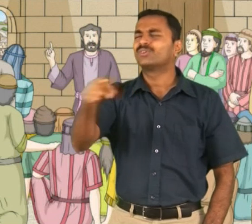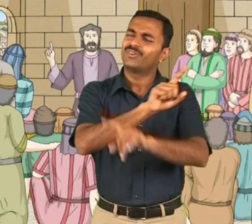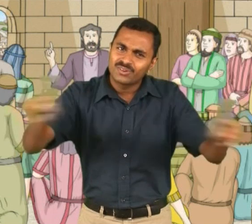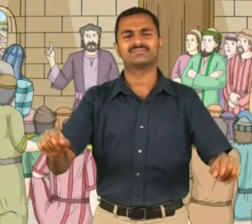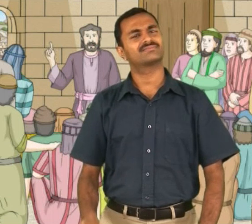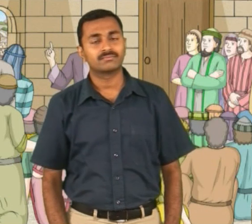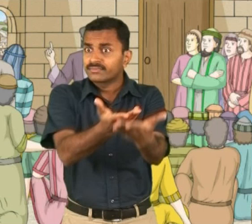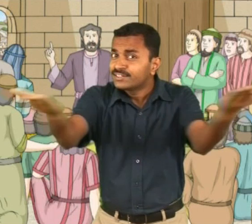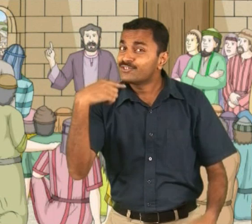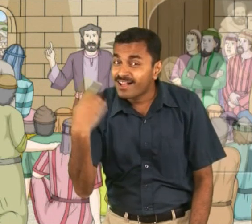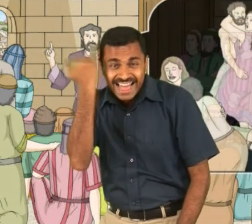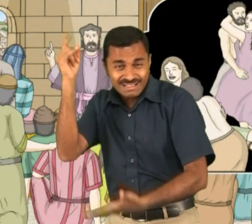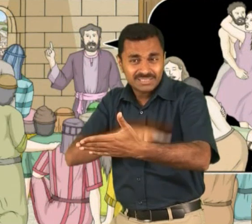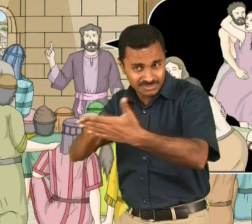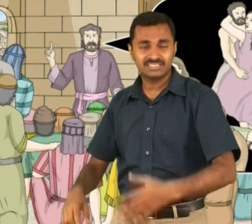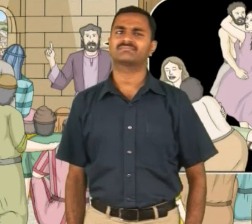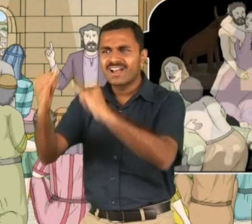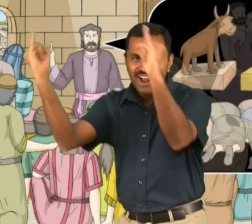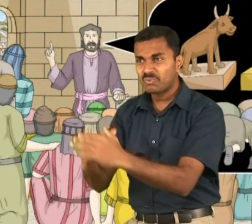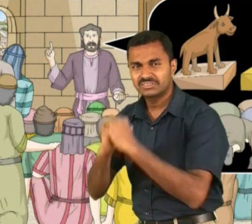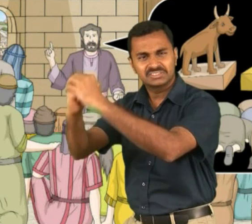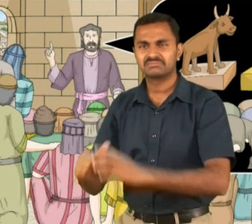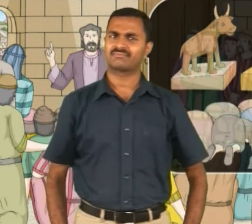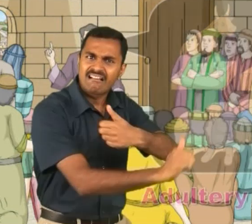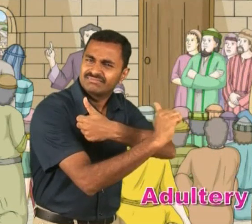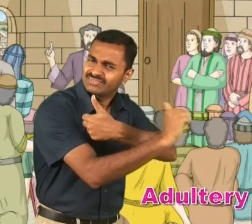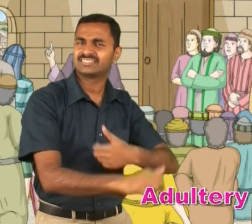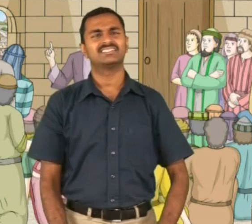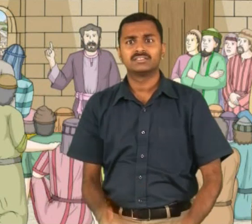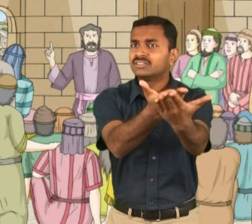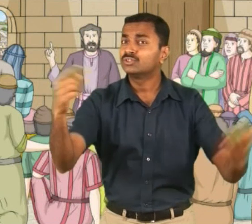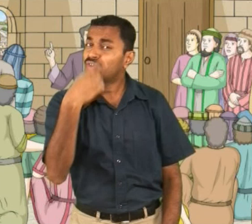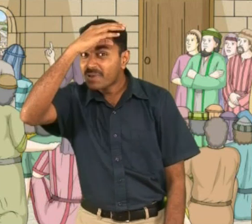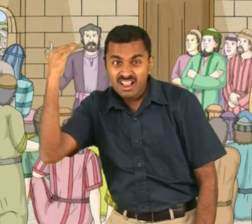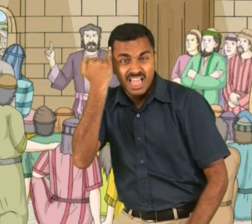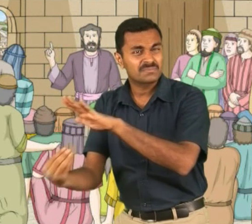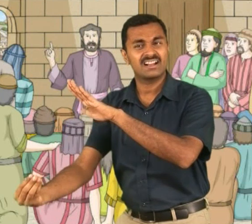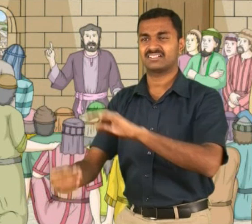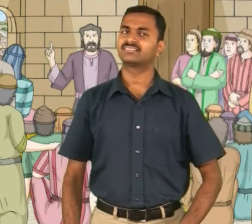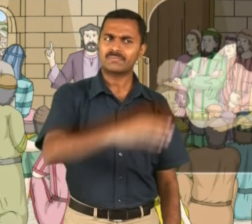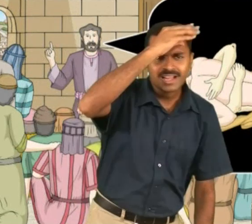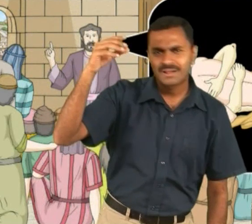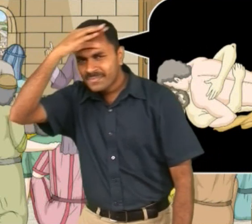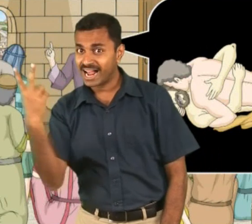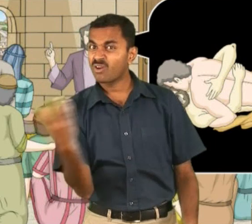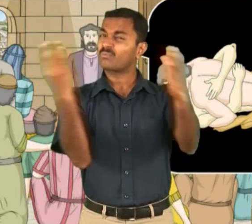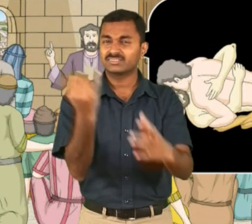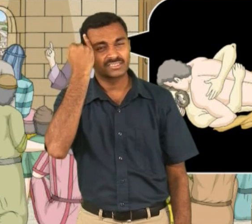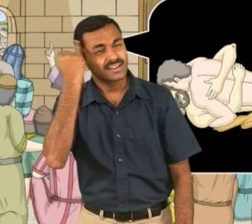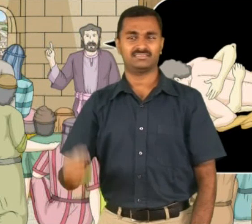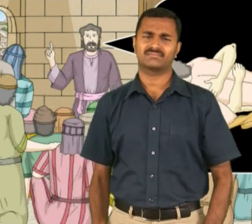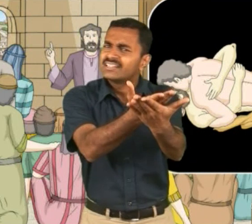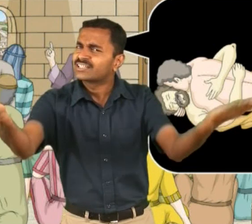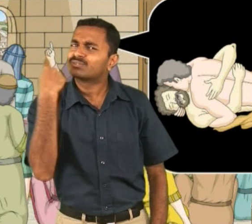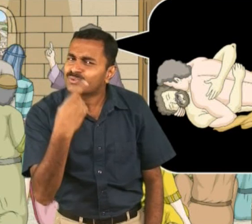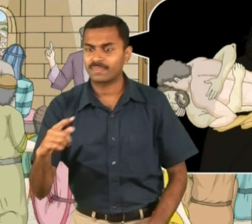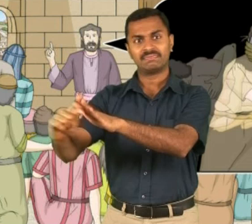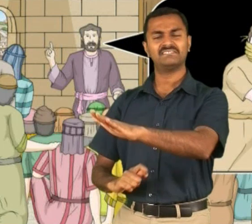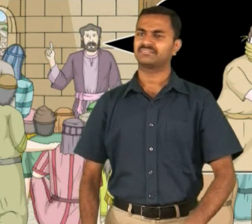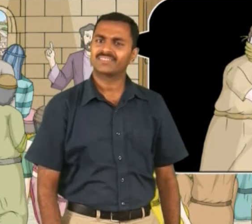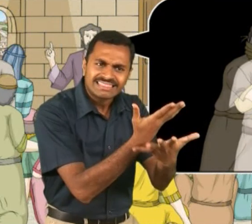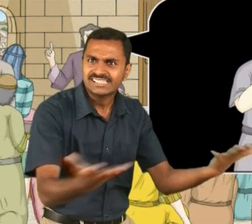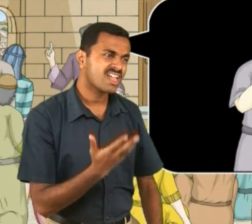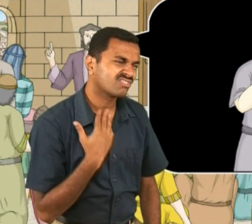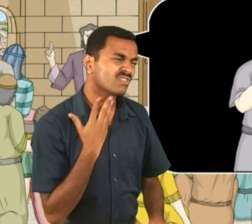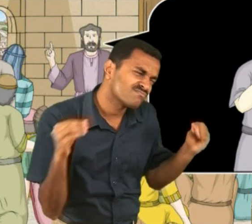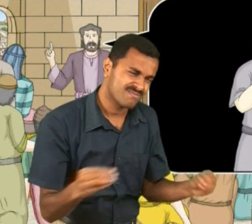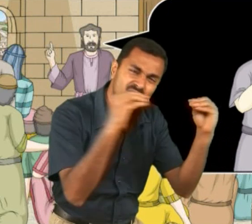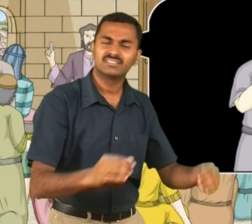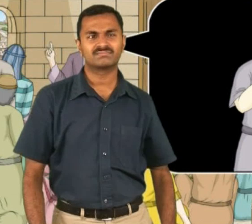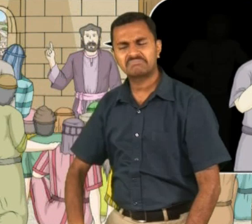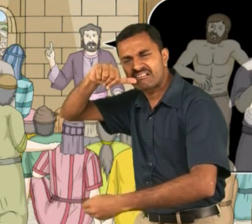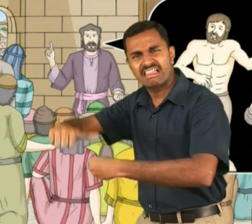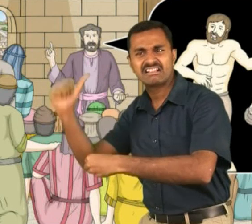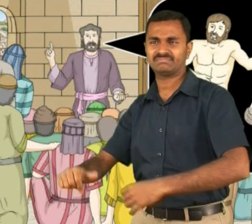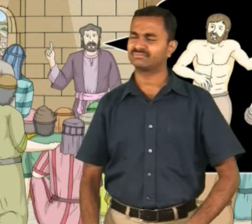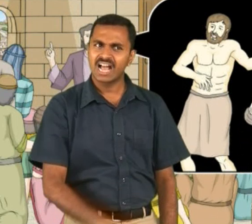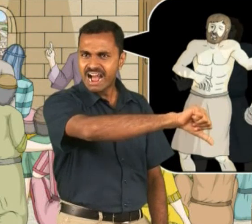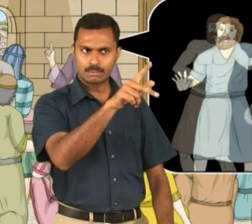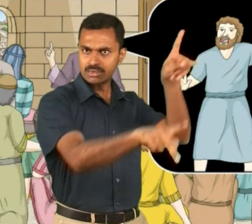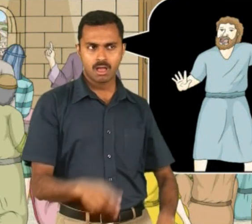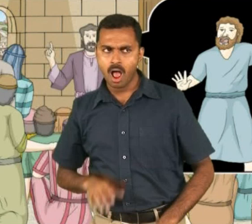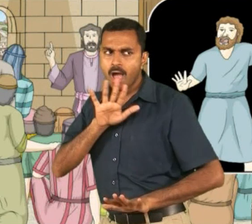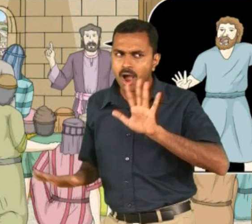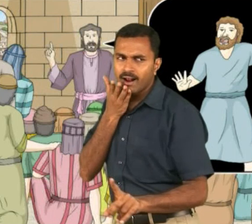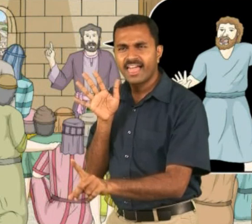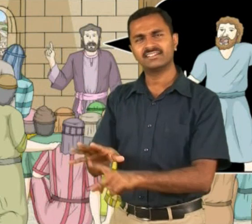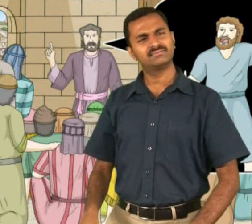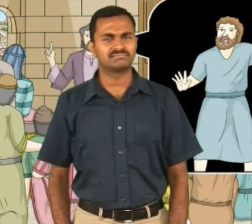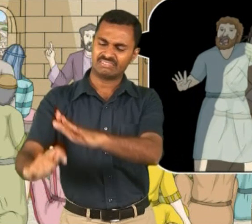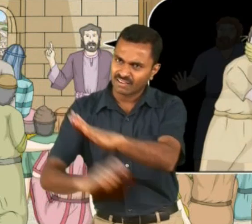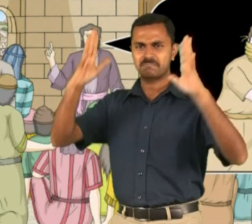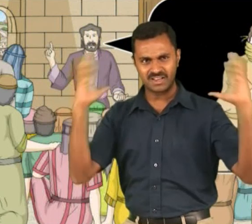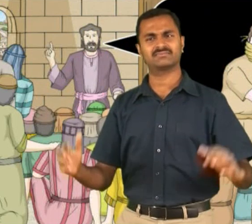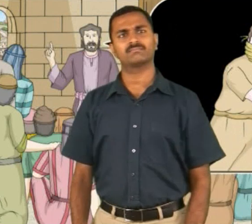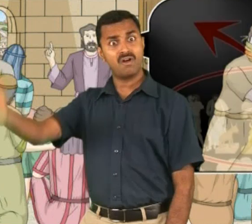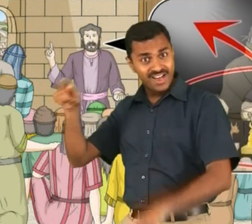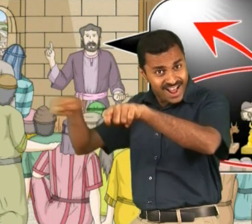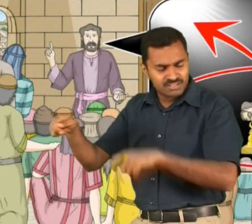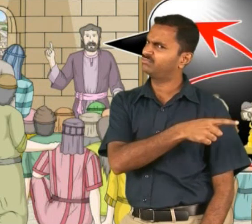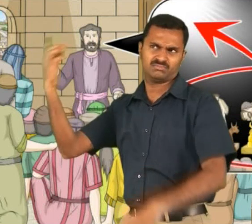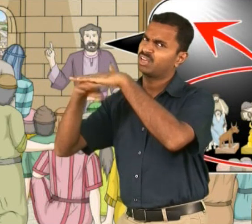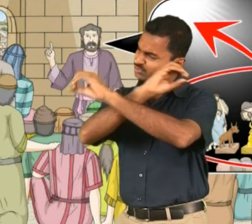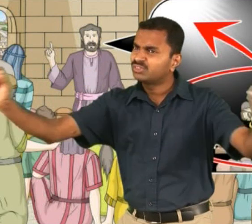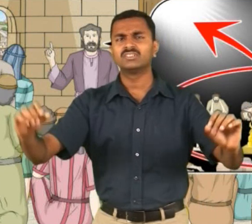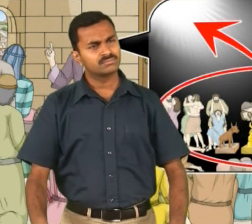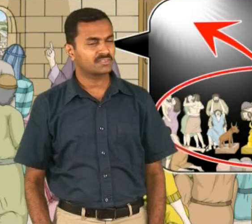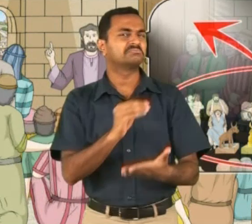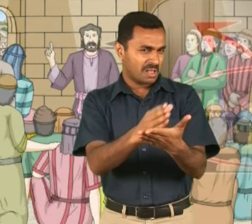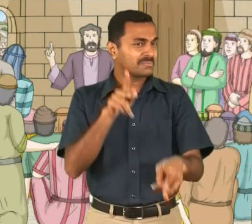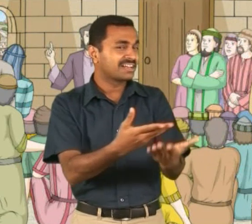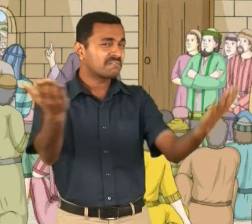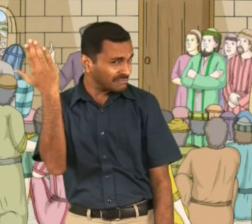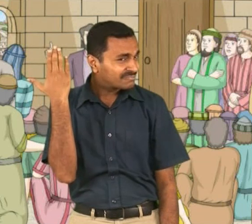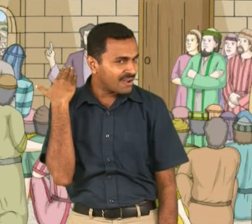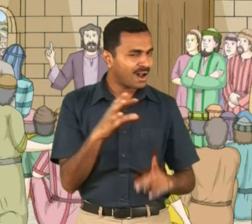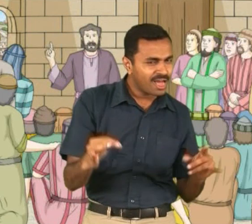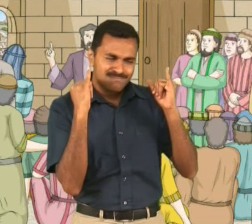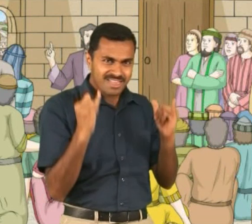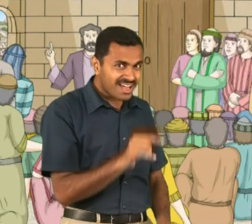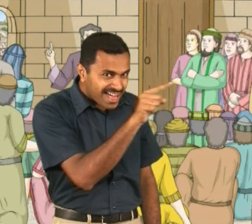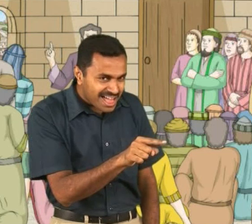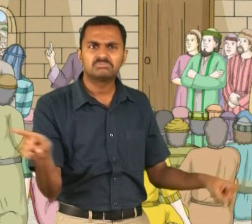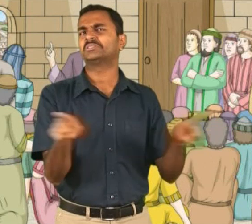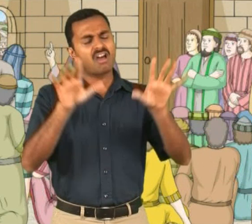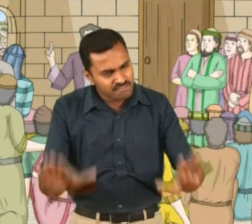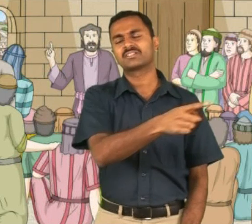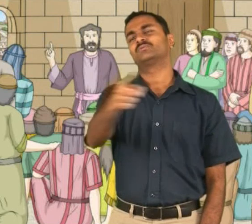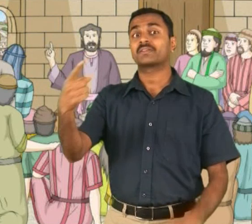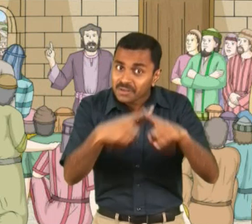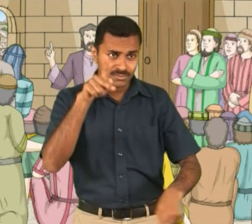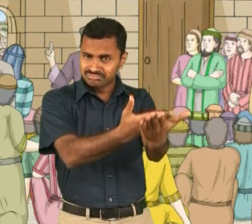Do not be deceived: Neither the sexually immoral, nor idolaters, nor adulterers, nor men who submit to or perform homosexual acts, nor thieves, nor the greedy, nor drunkards, nor verbal abusers, nor swindlers, will inherit the kingdom of God.